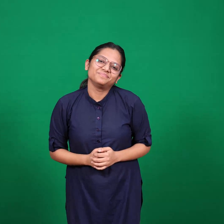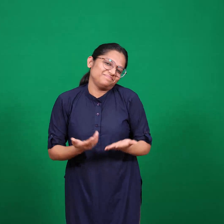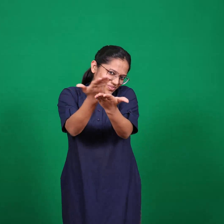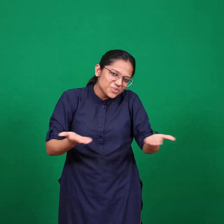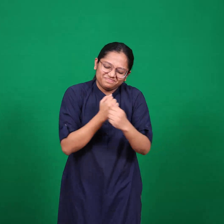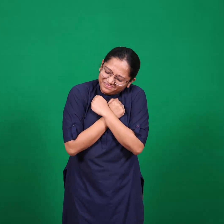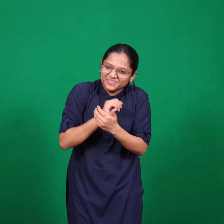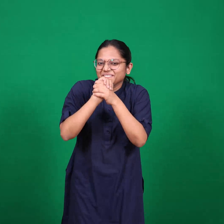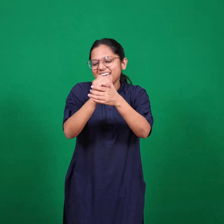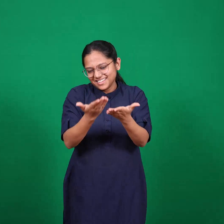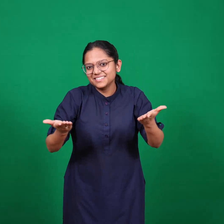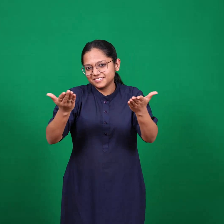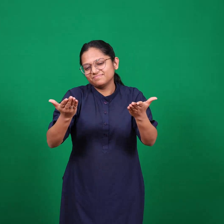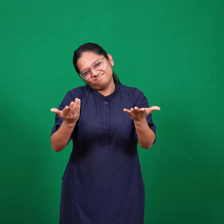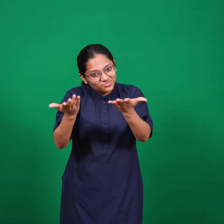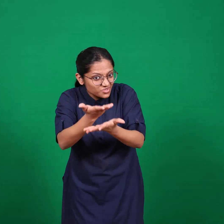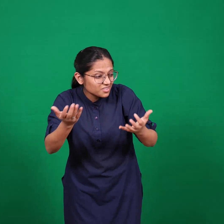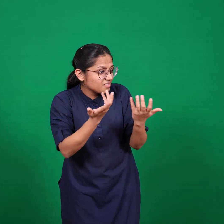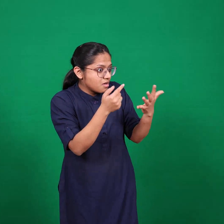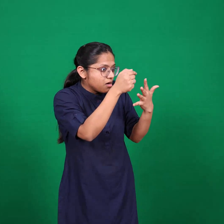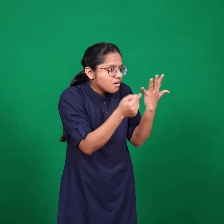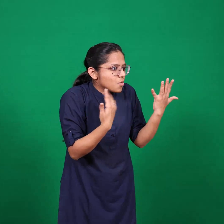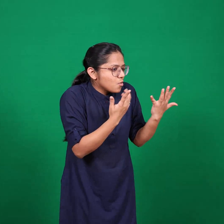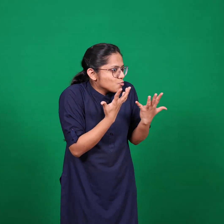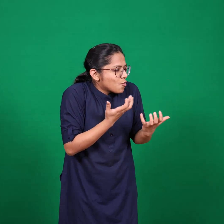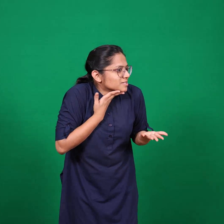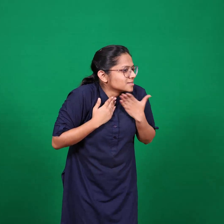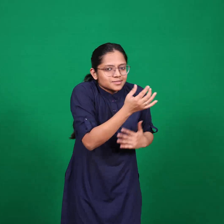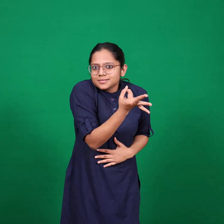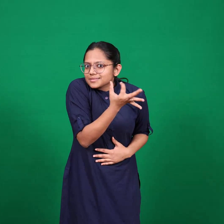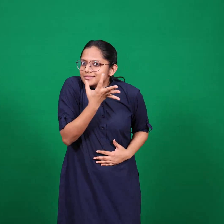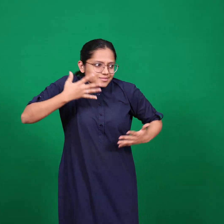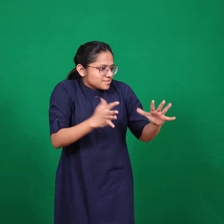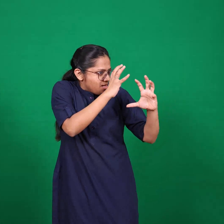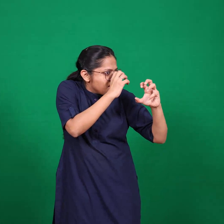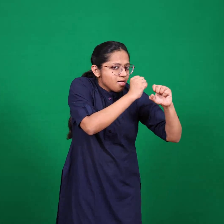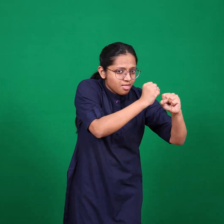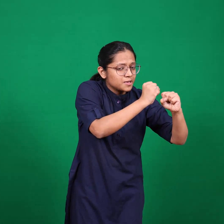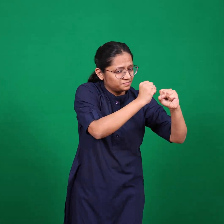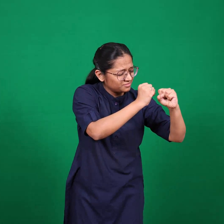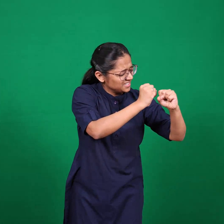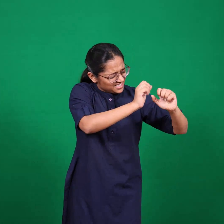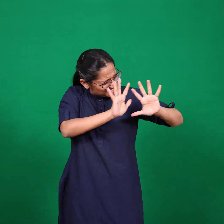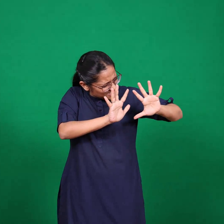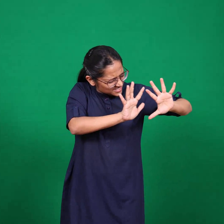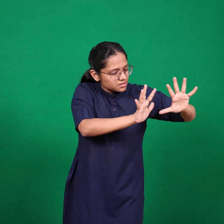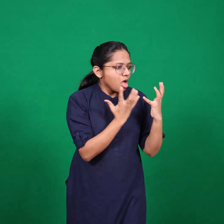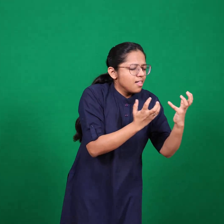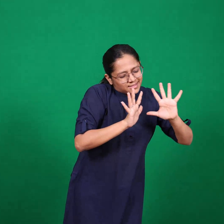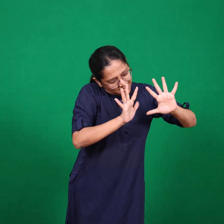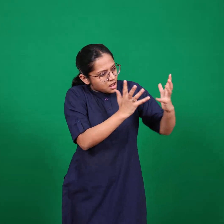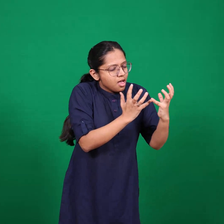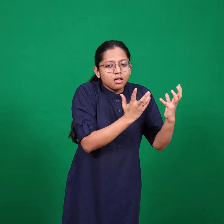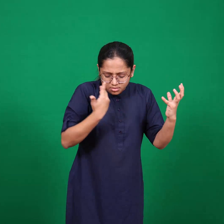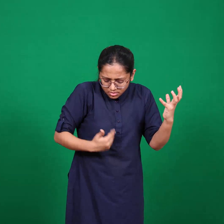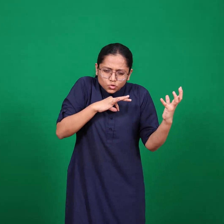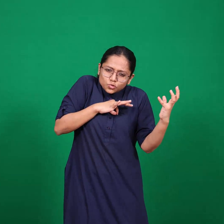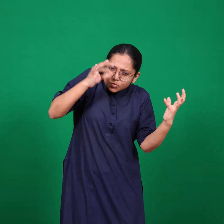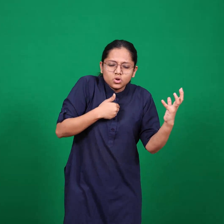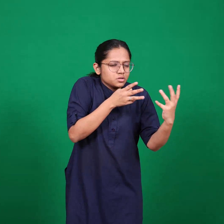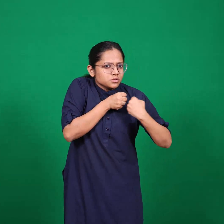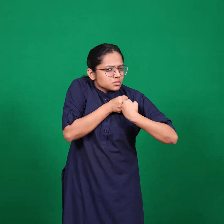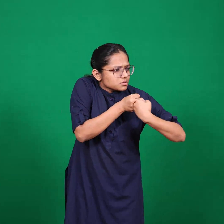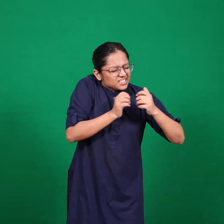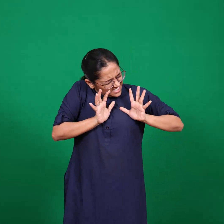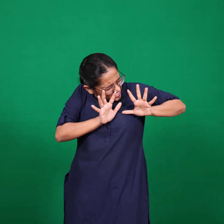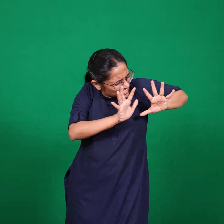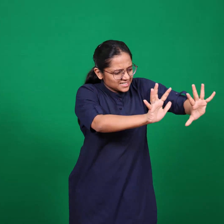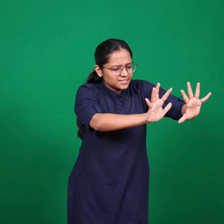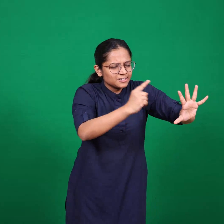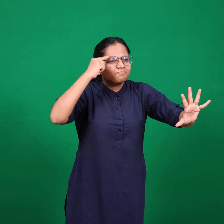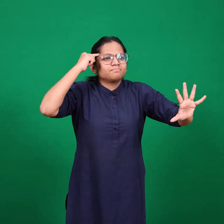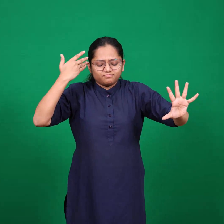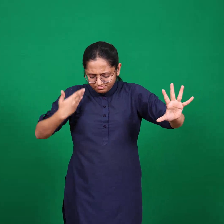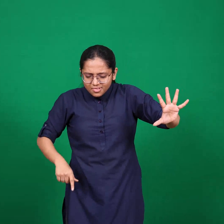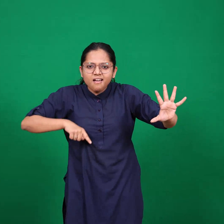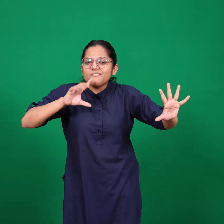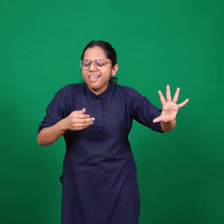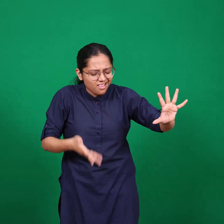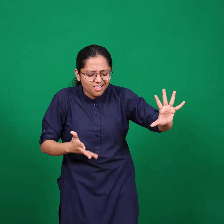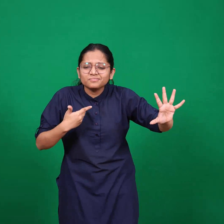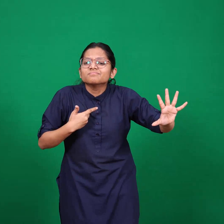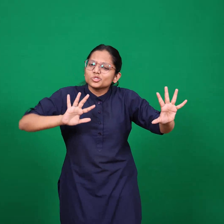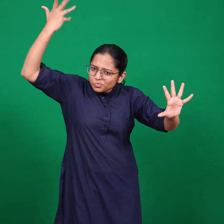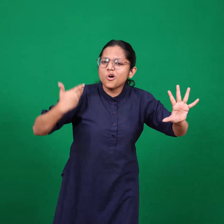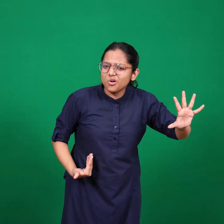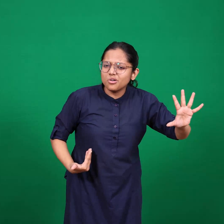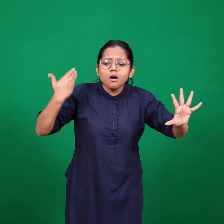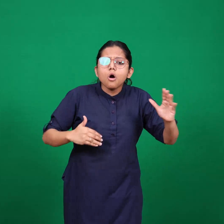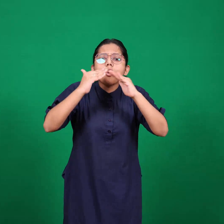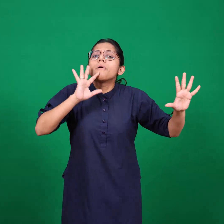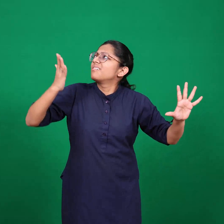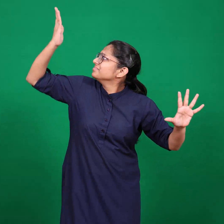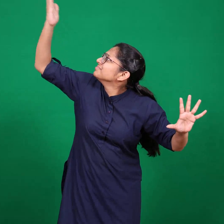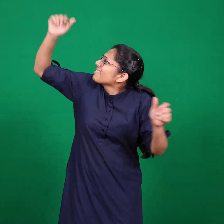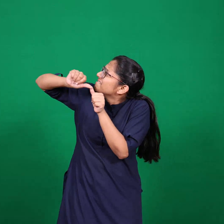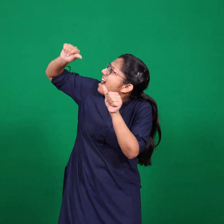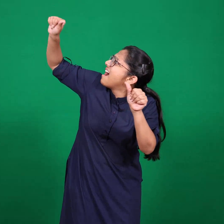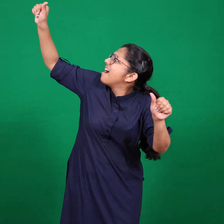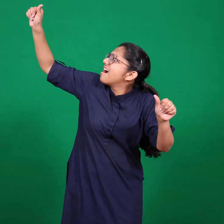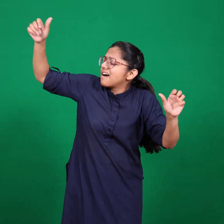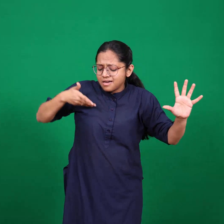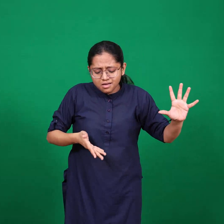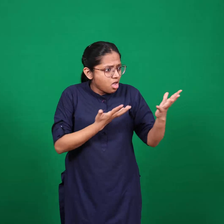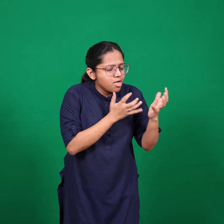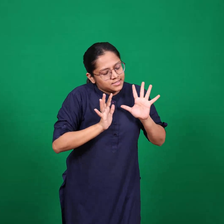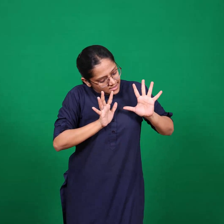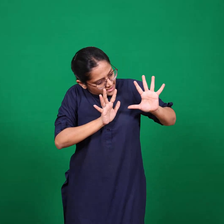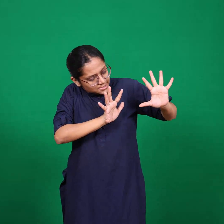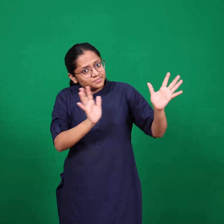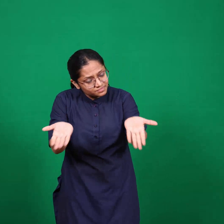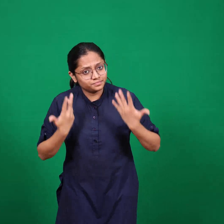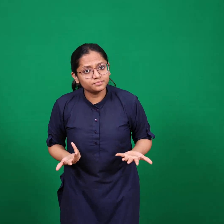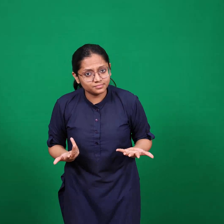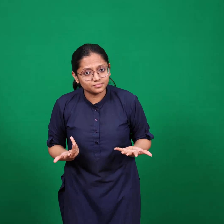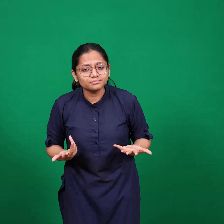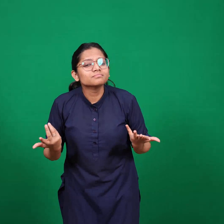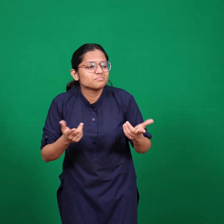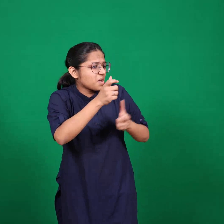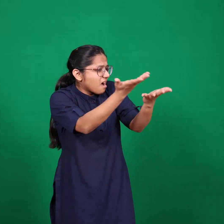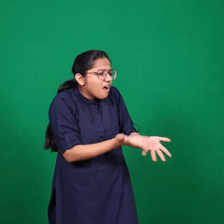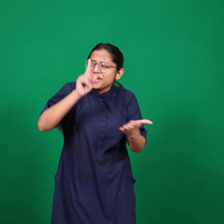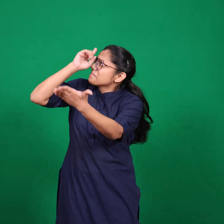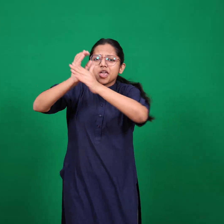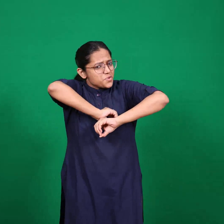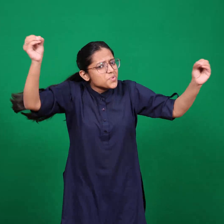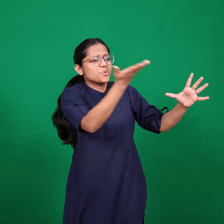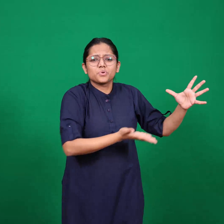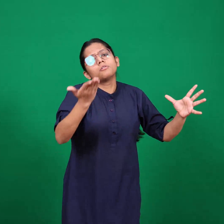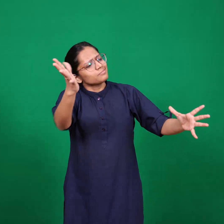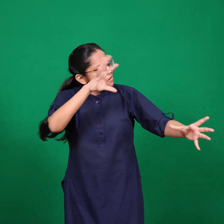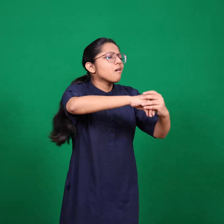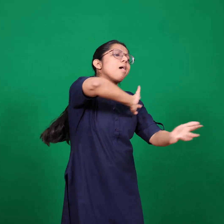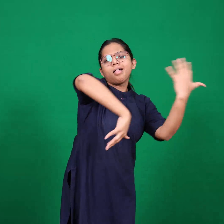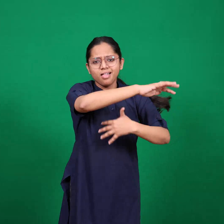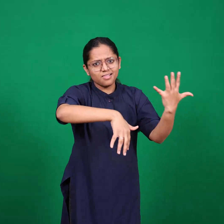Beloved, I urge you, as foreigners and exiles, to abstain from the desires of the flesh, which war against your soul.